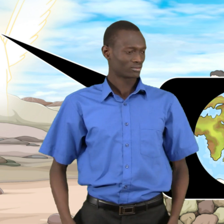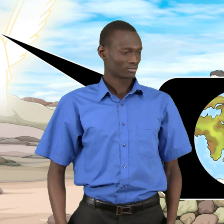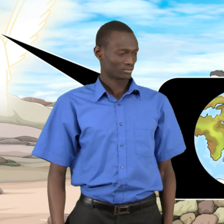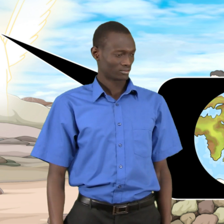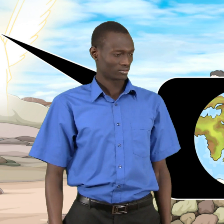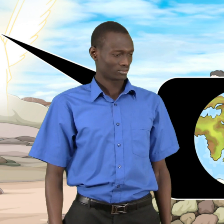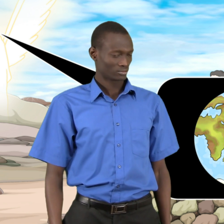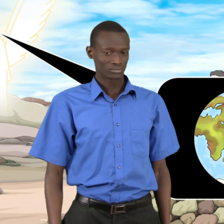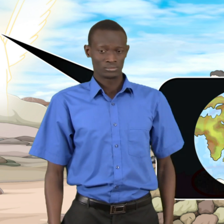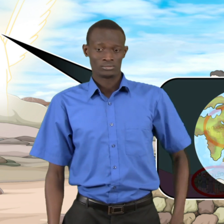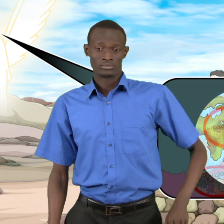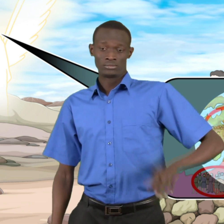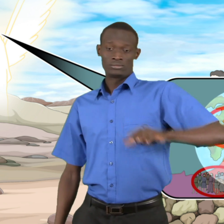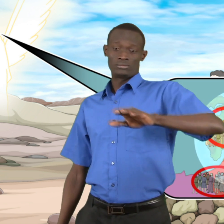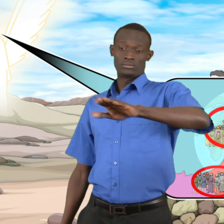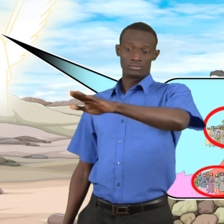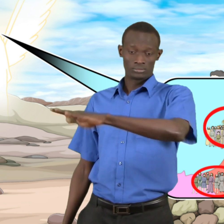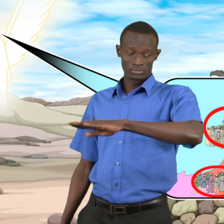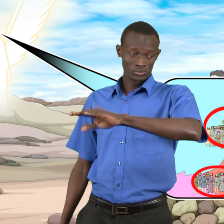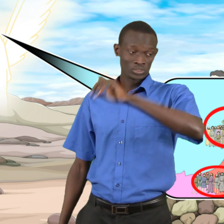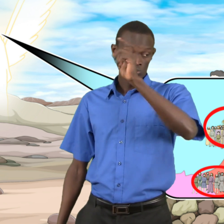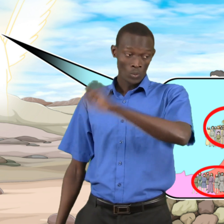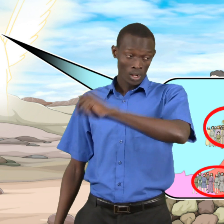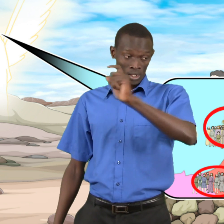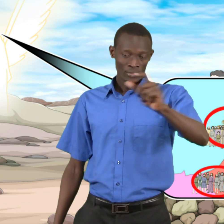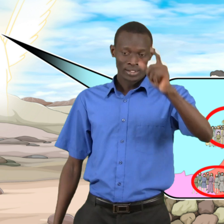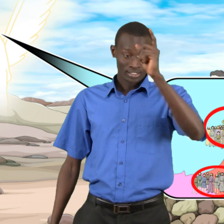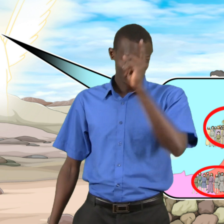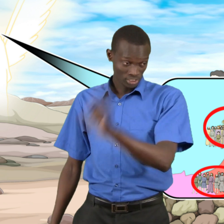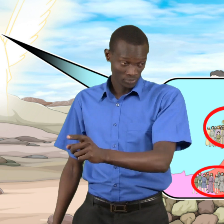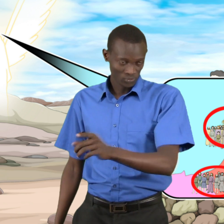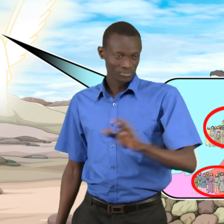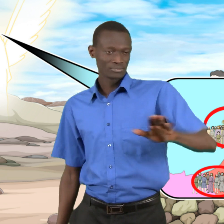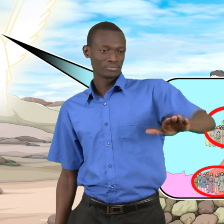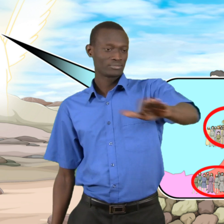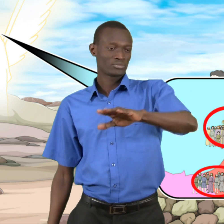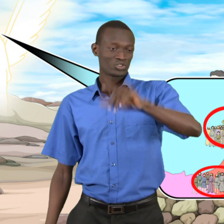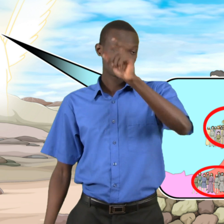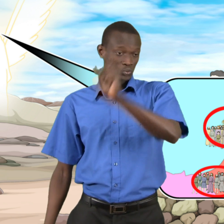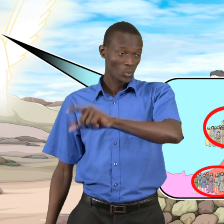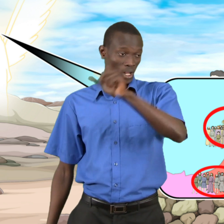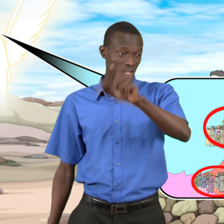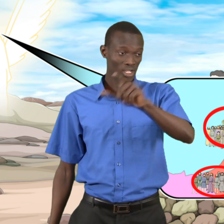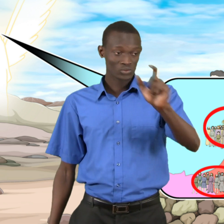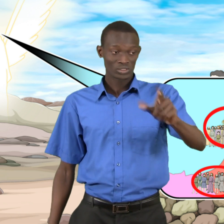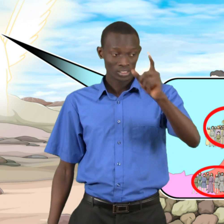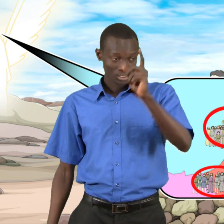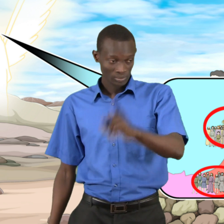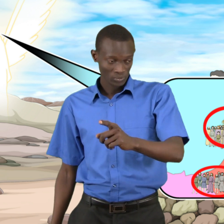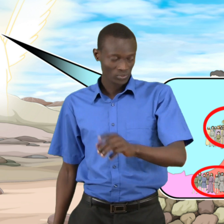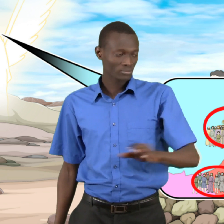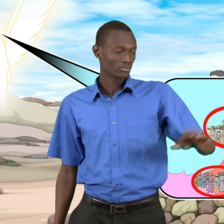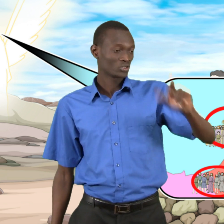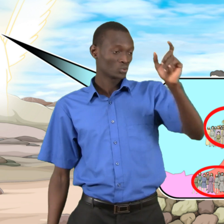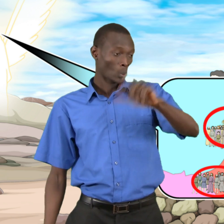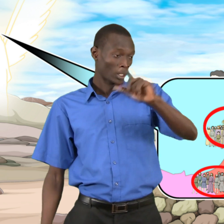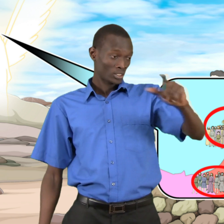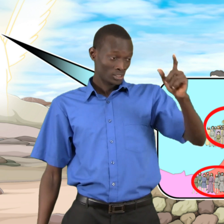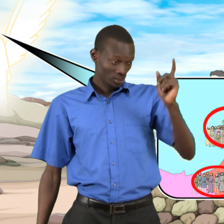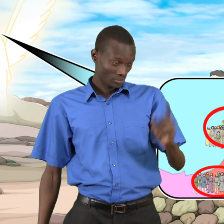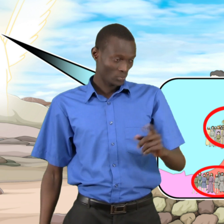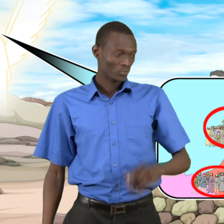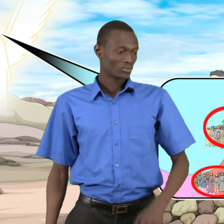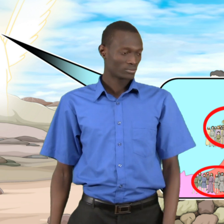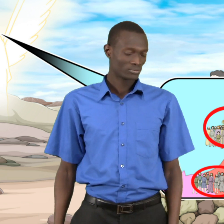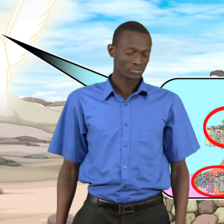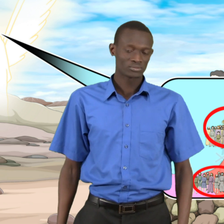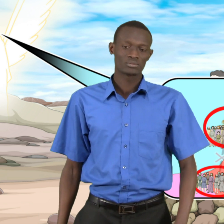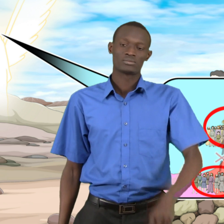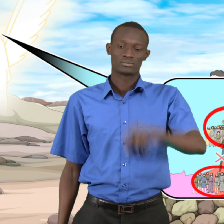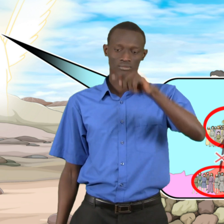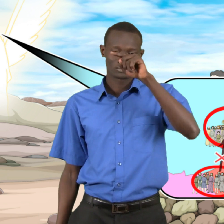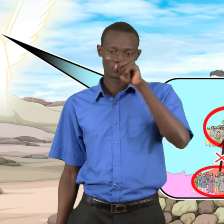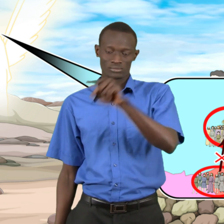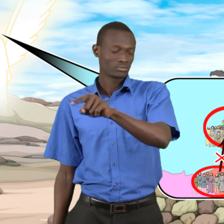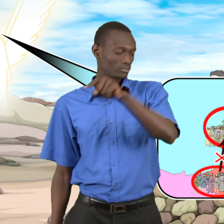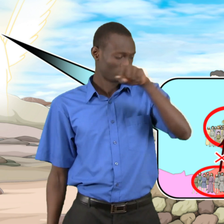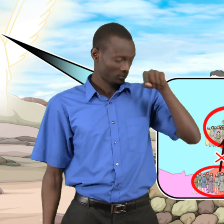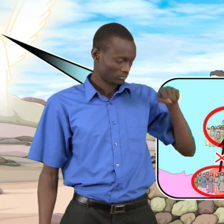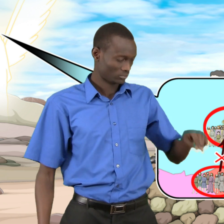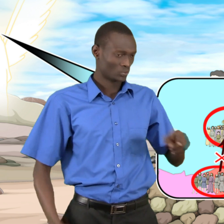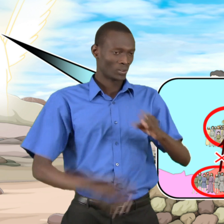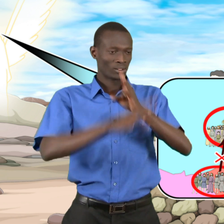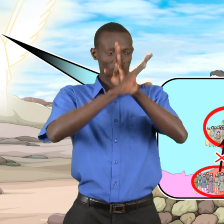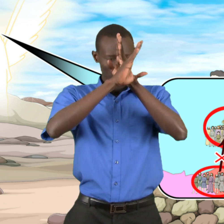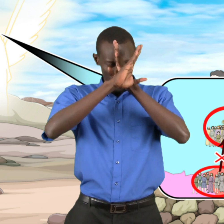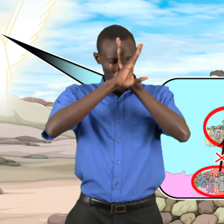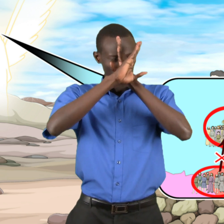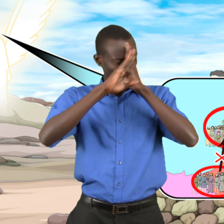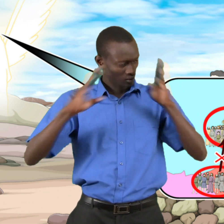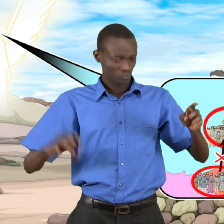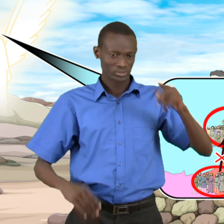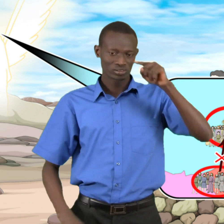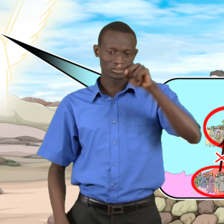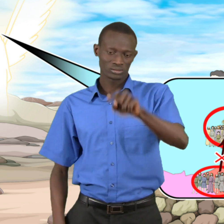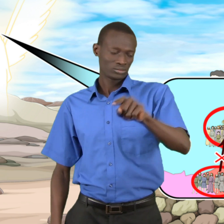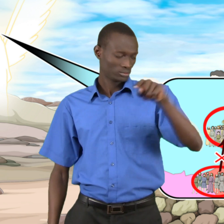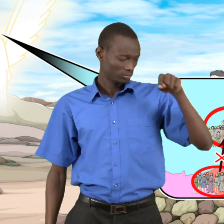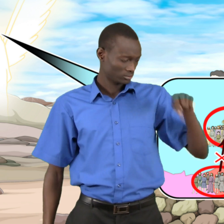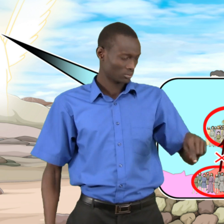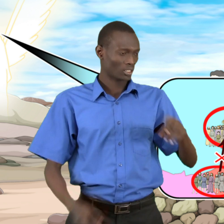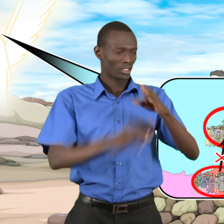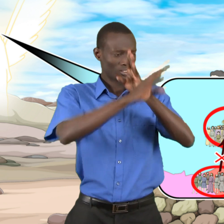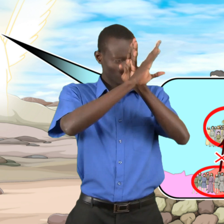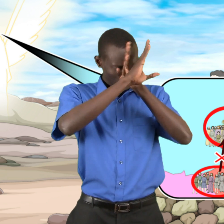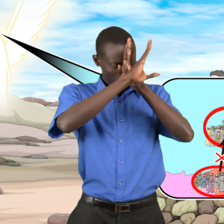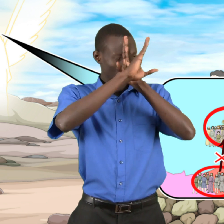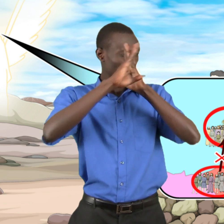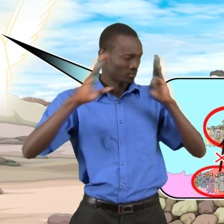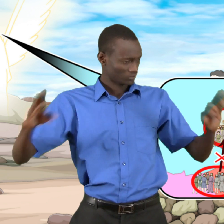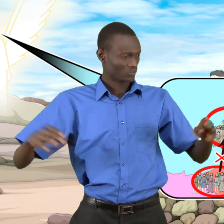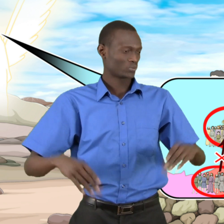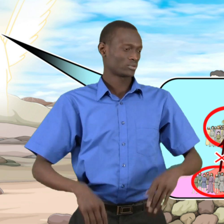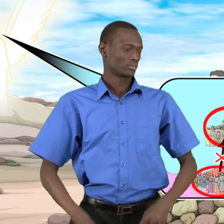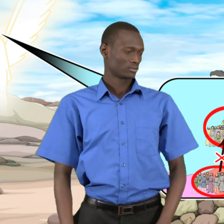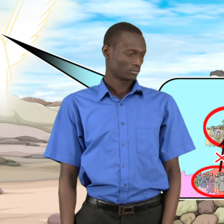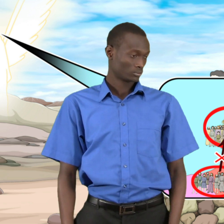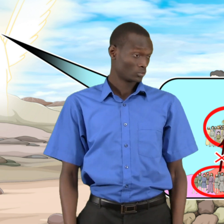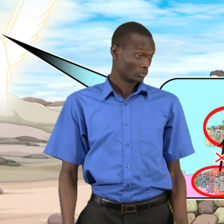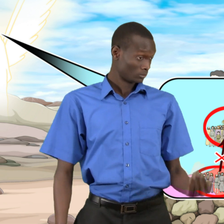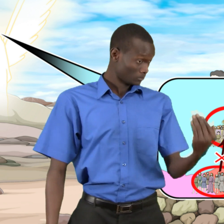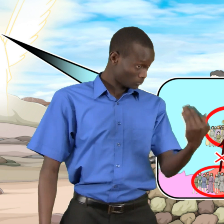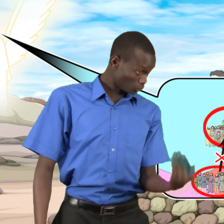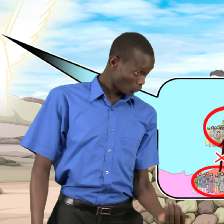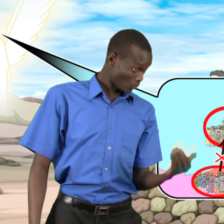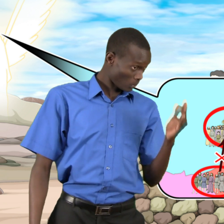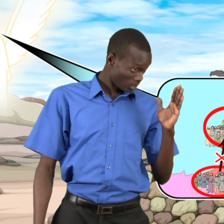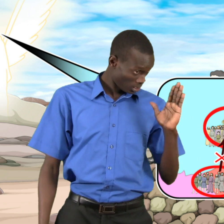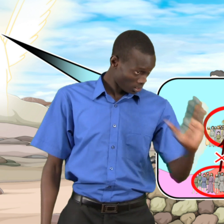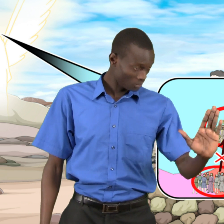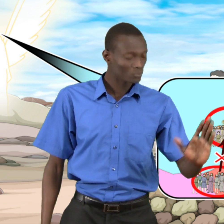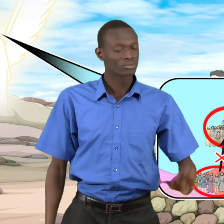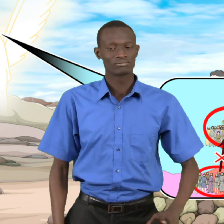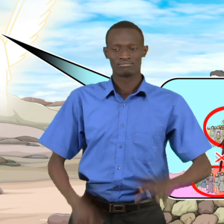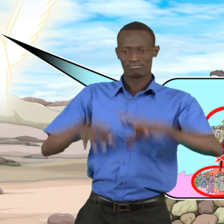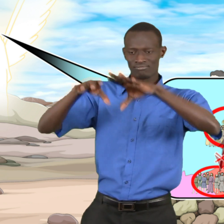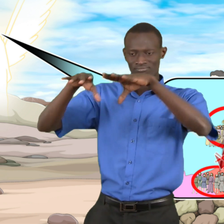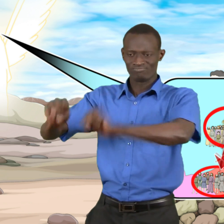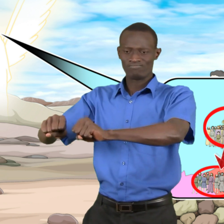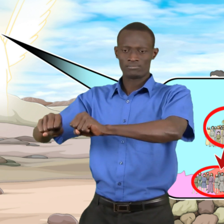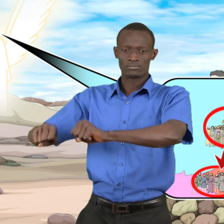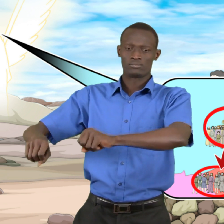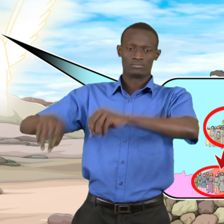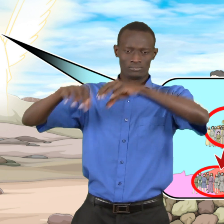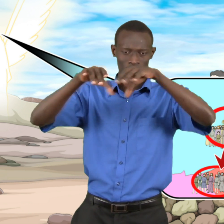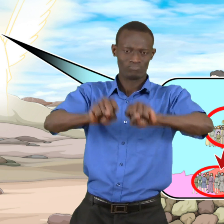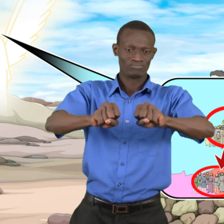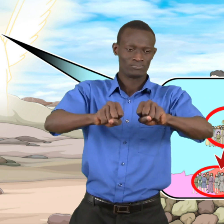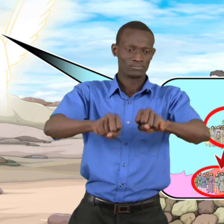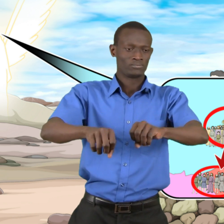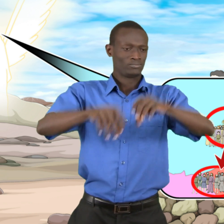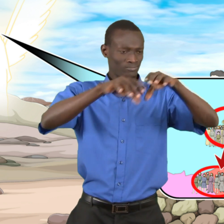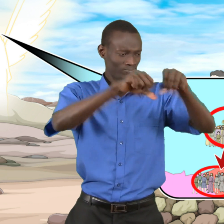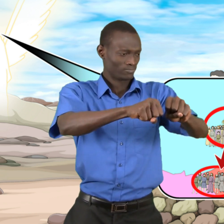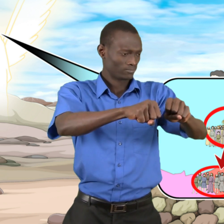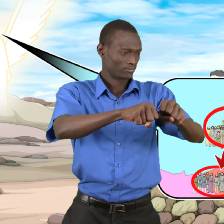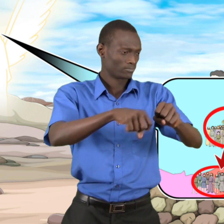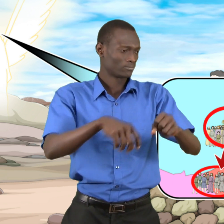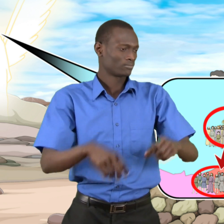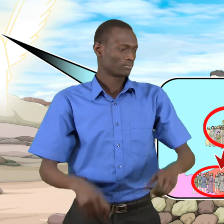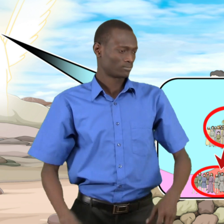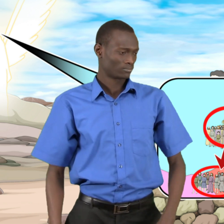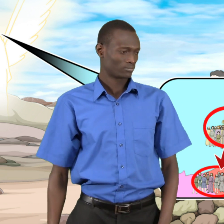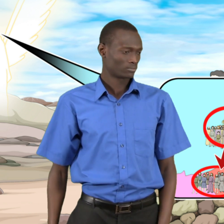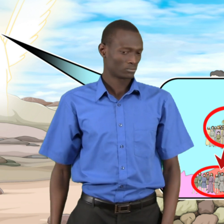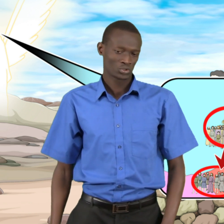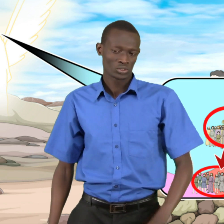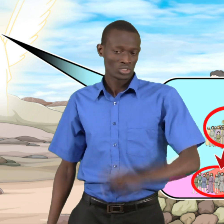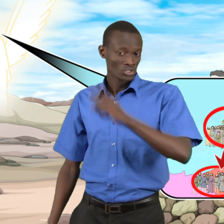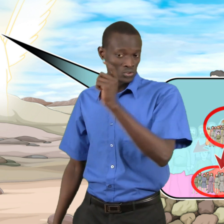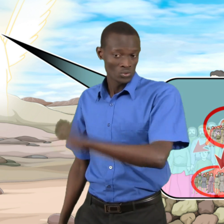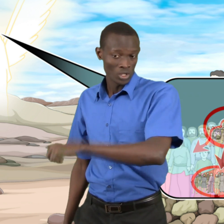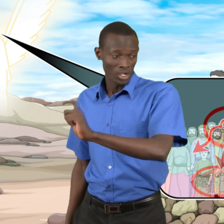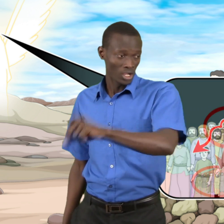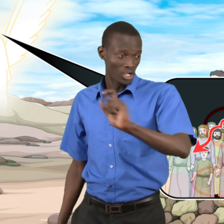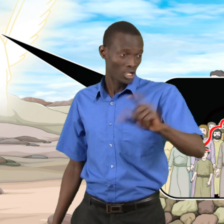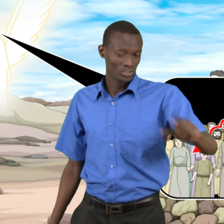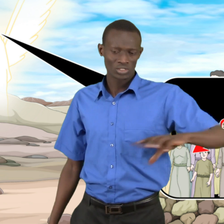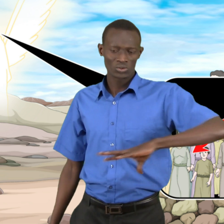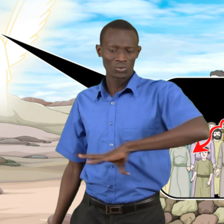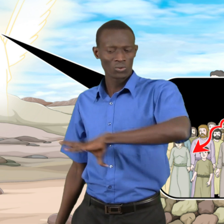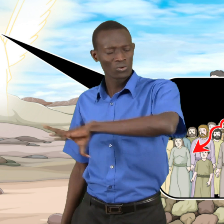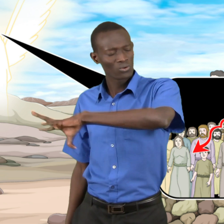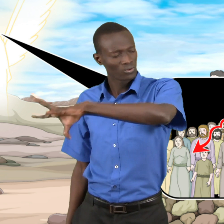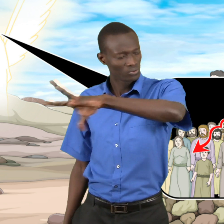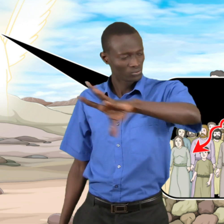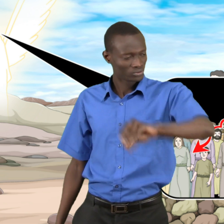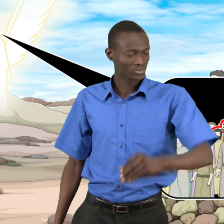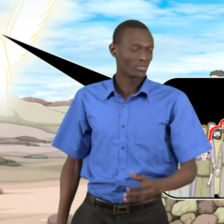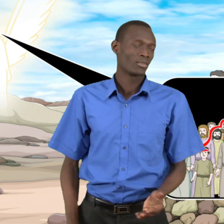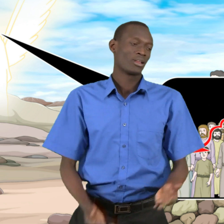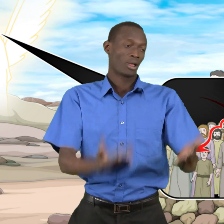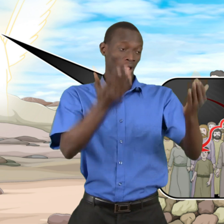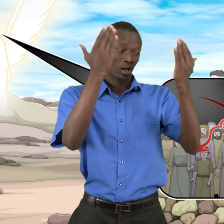Your descendants will possess the gates of their enemies.